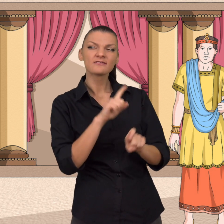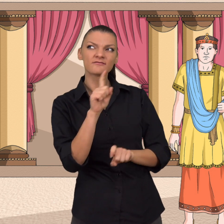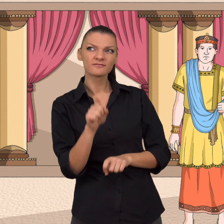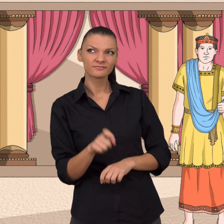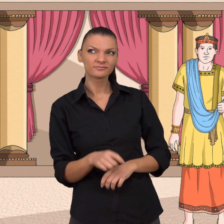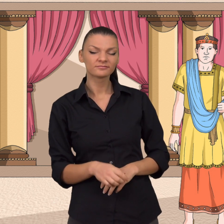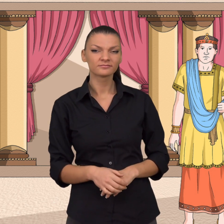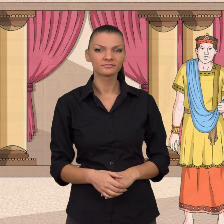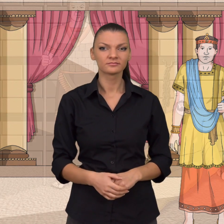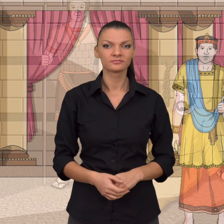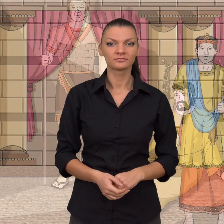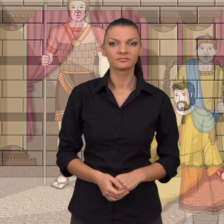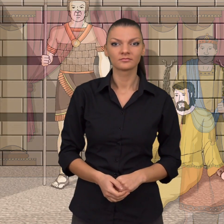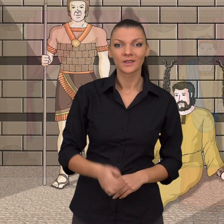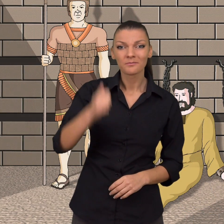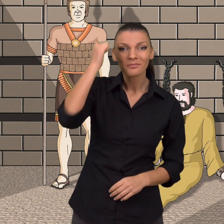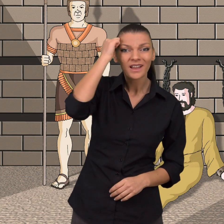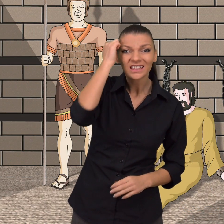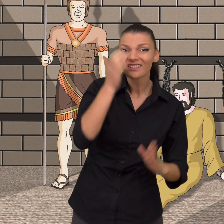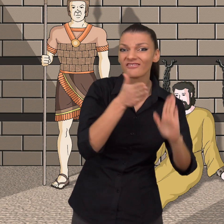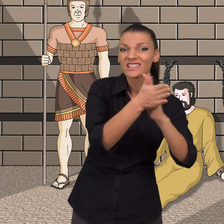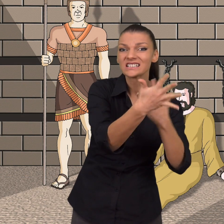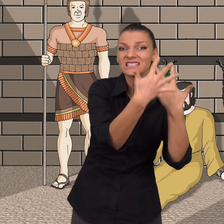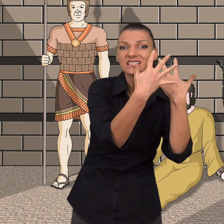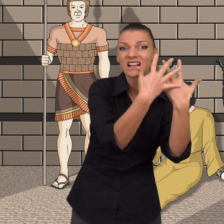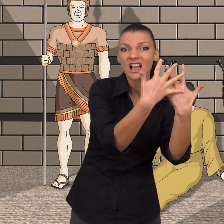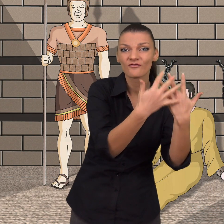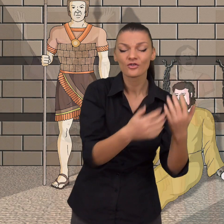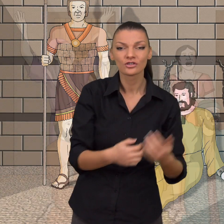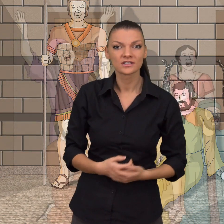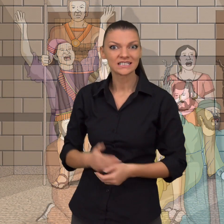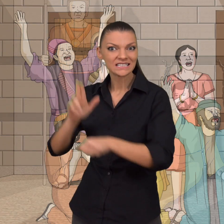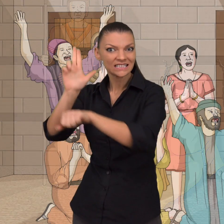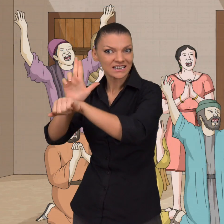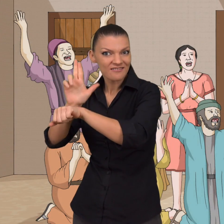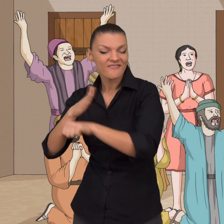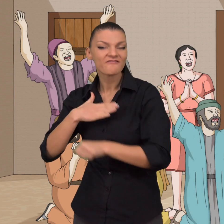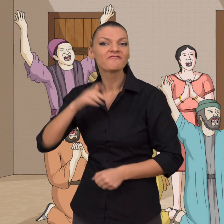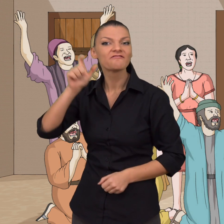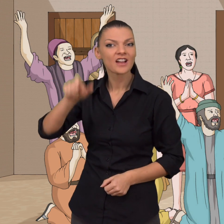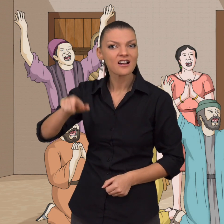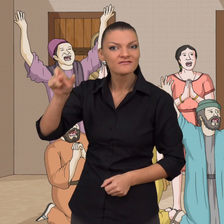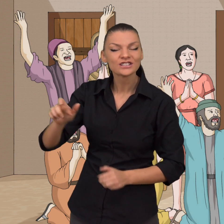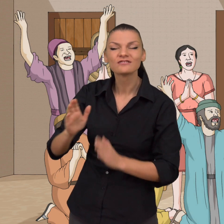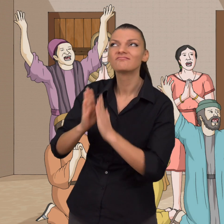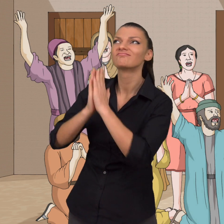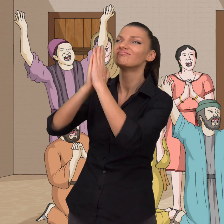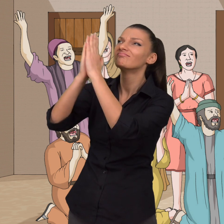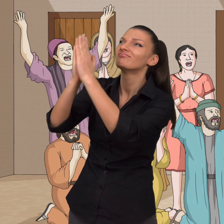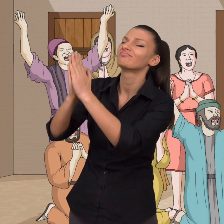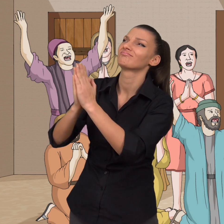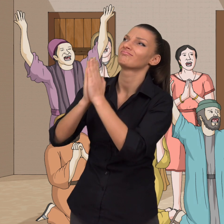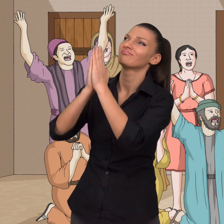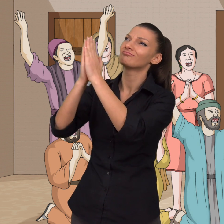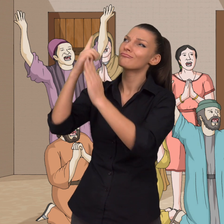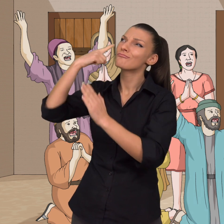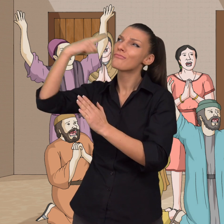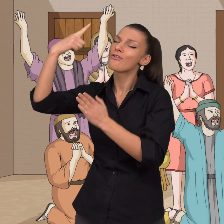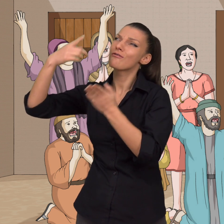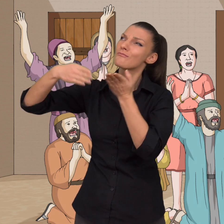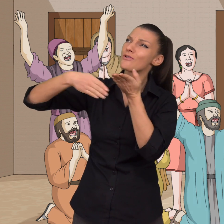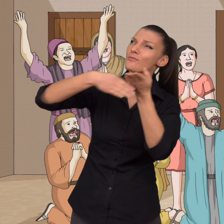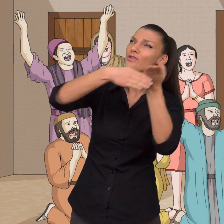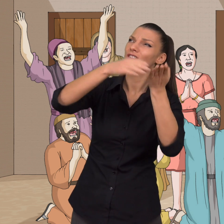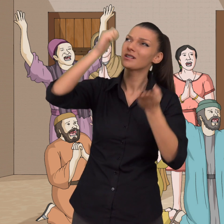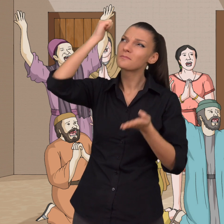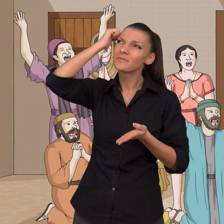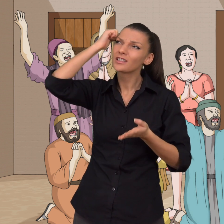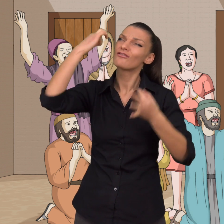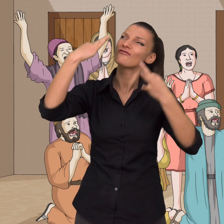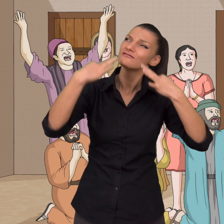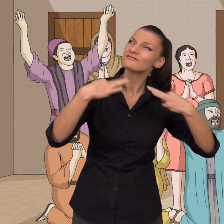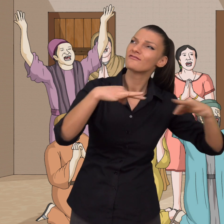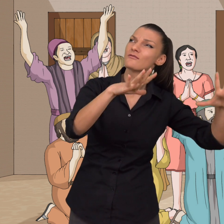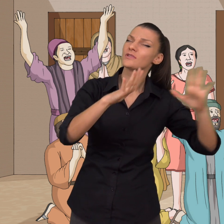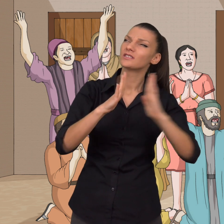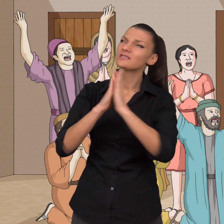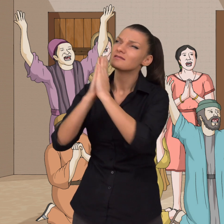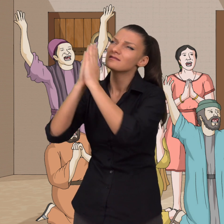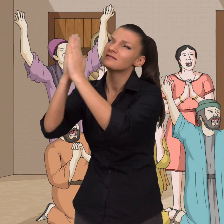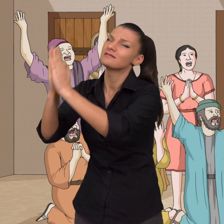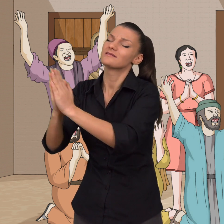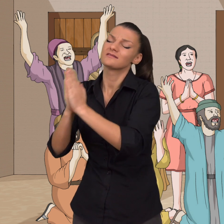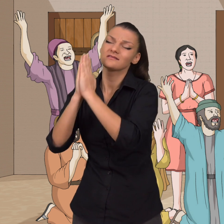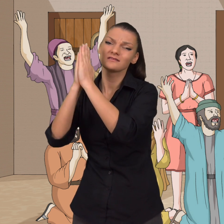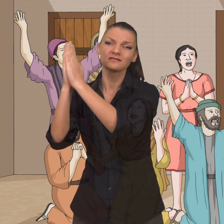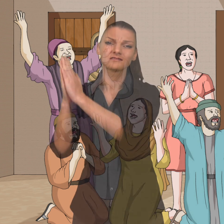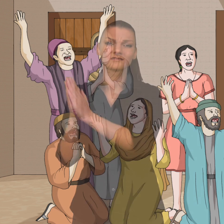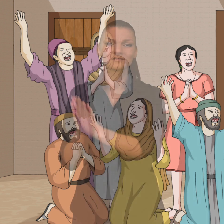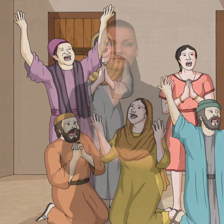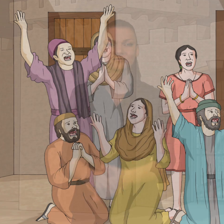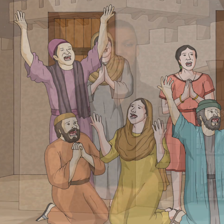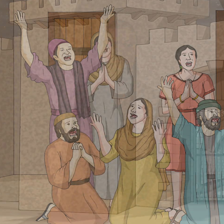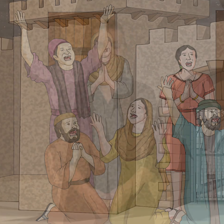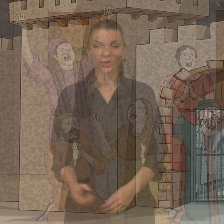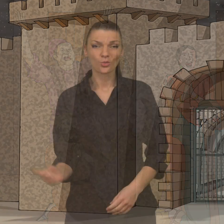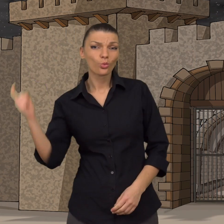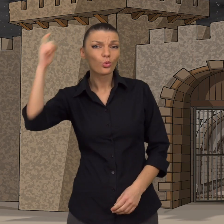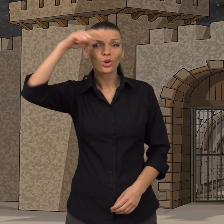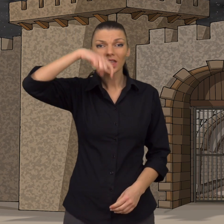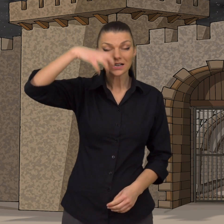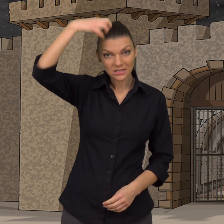So Peter was kept in prison, but the church was fervently praying to God for him.